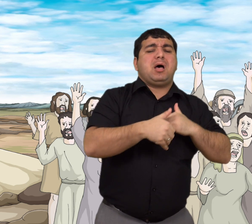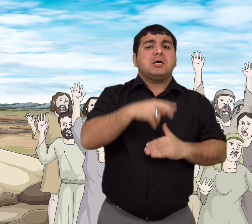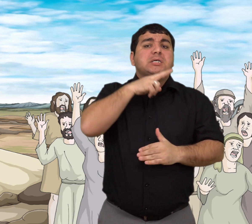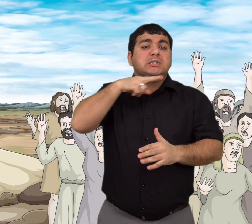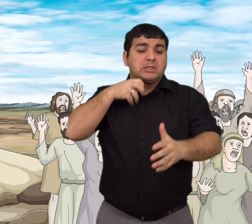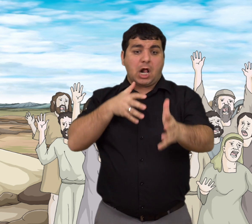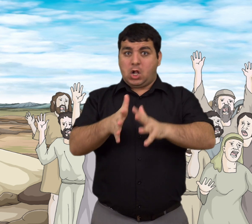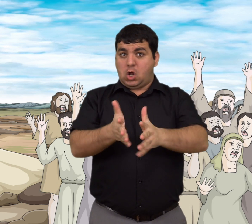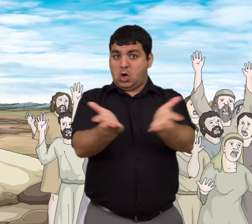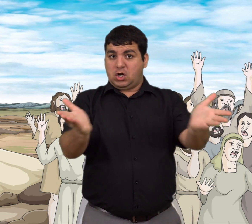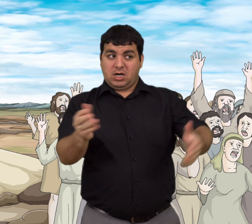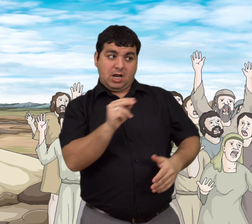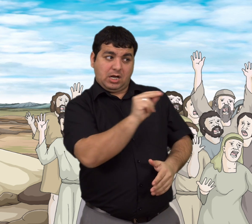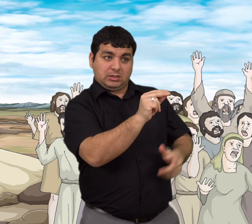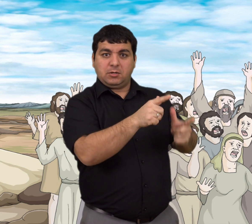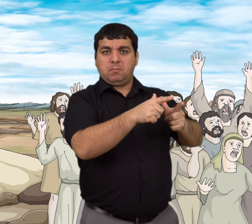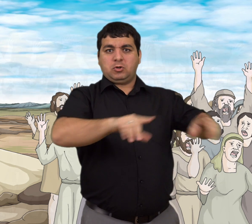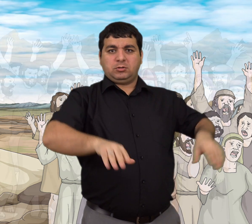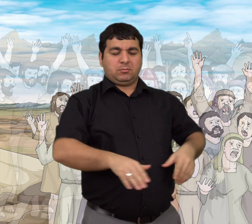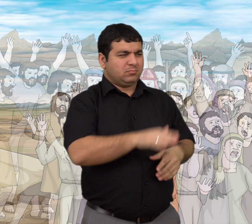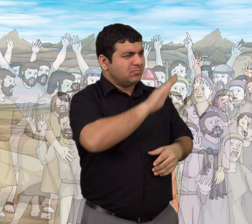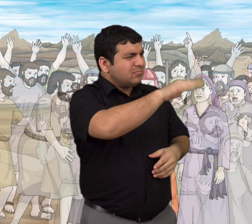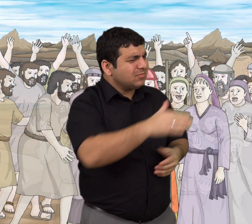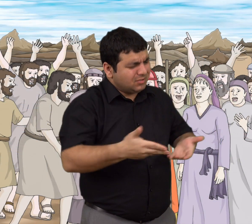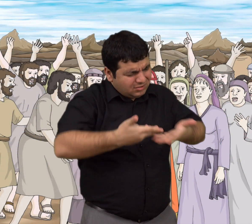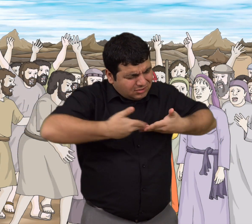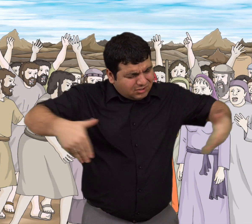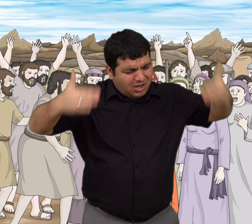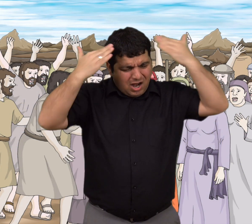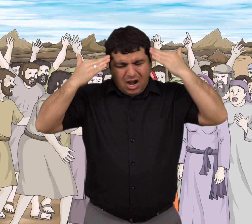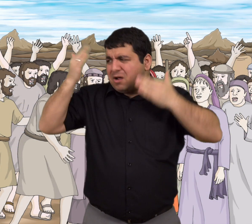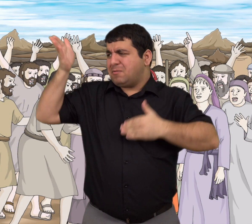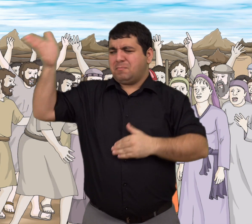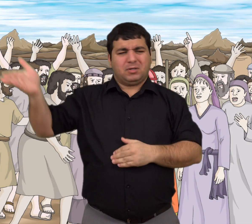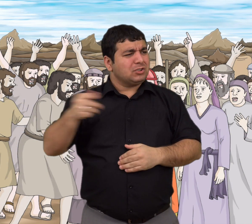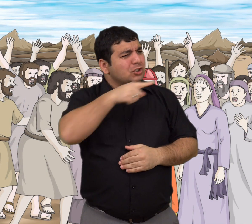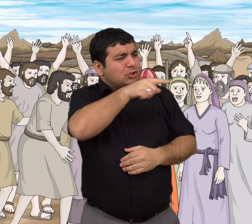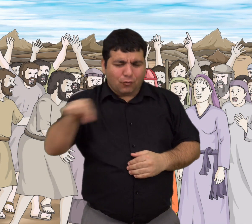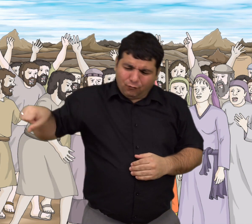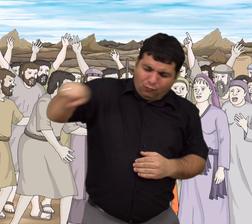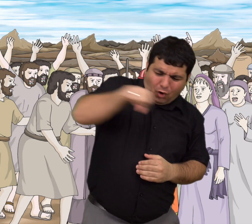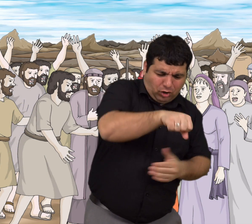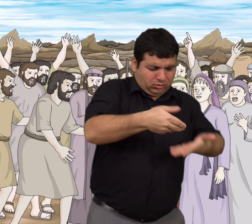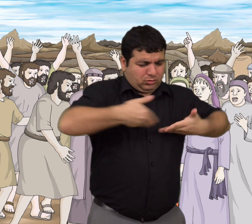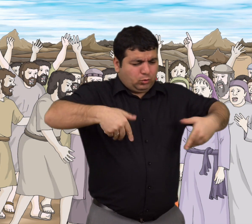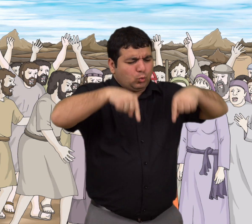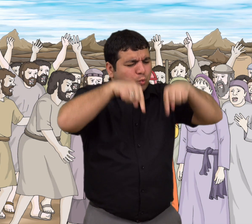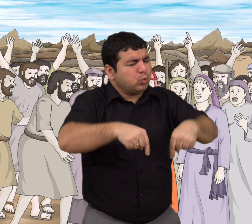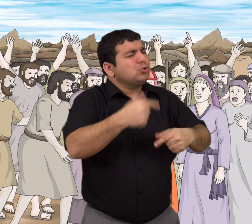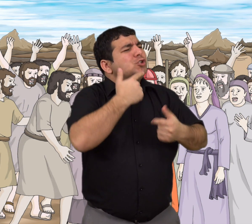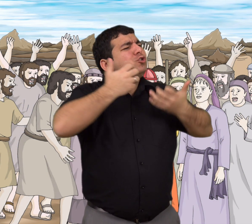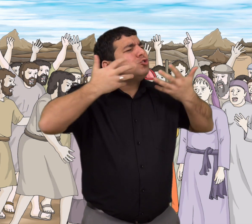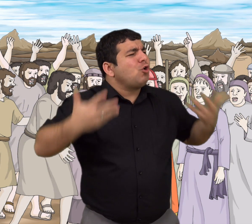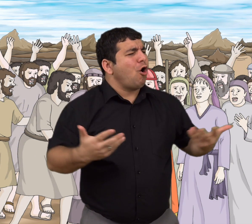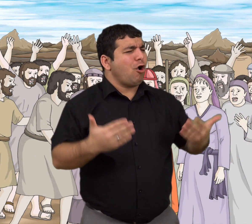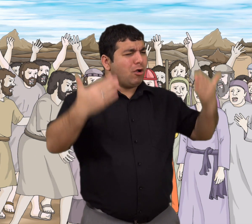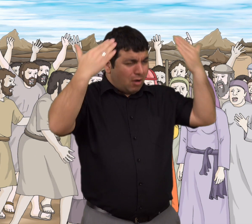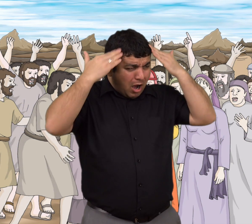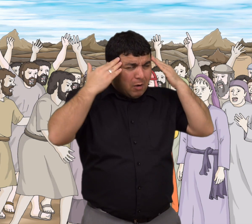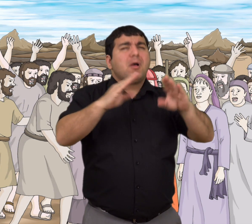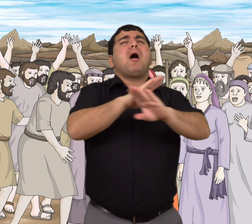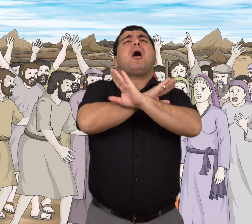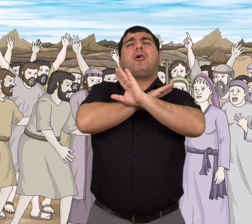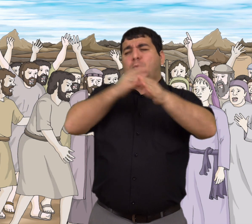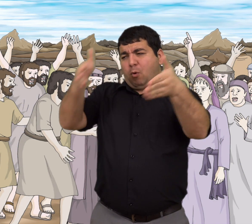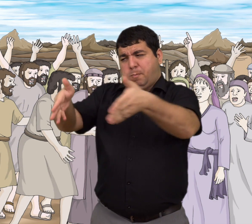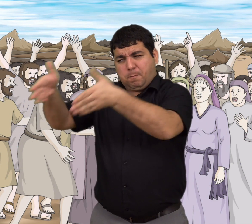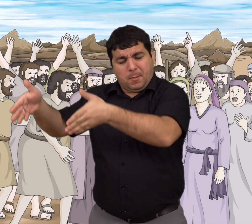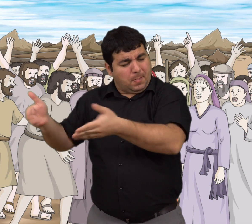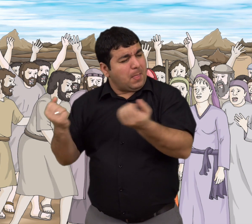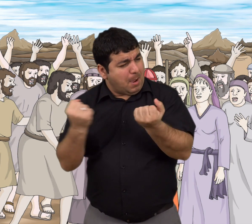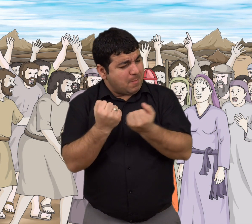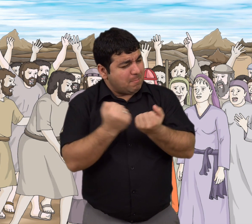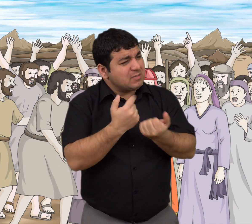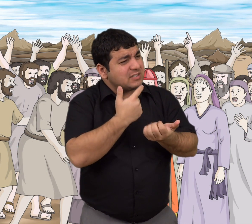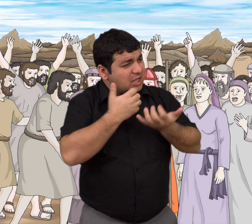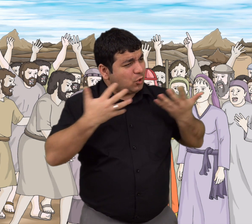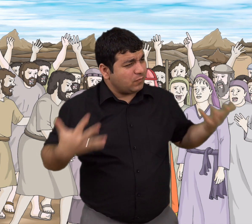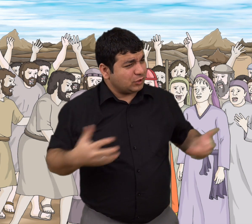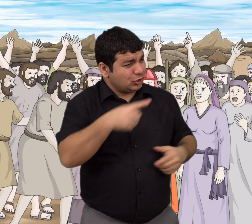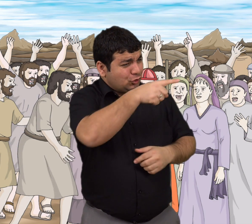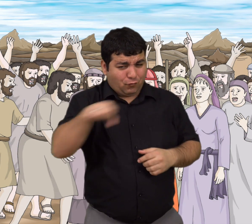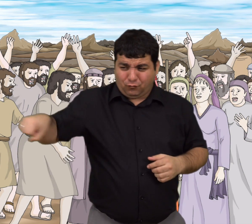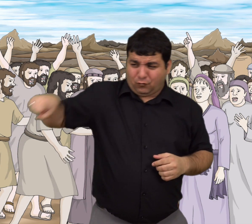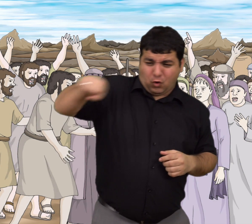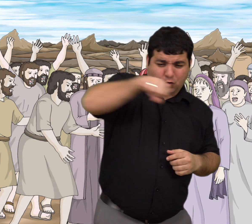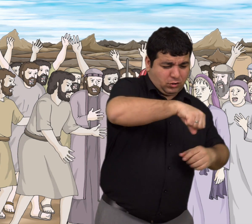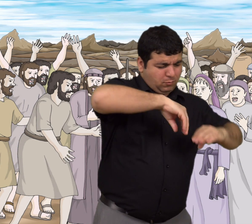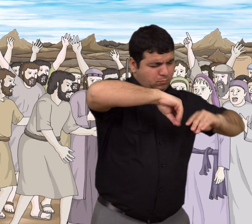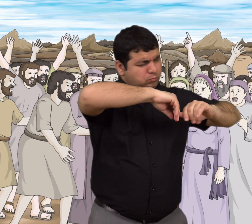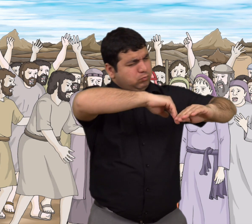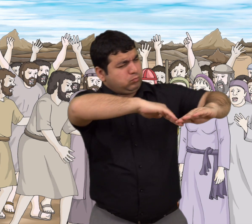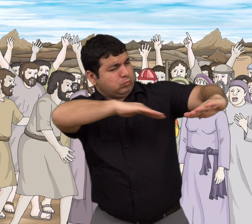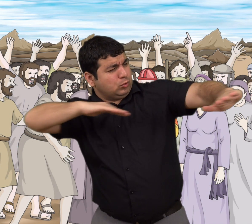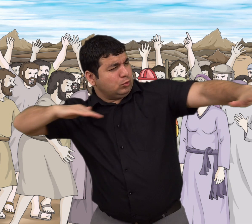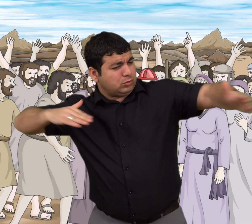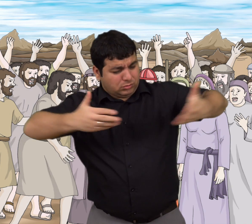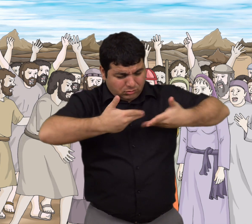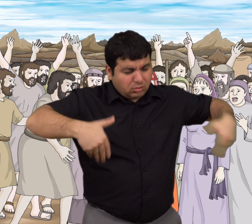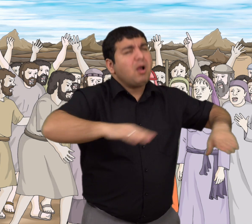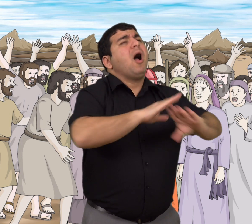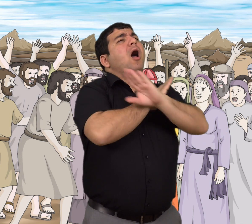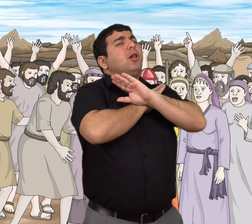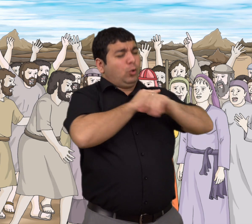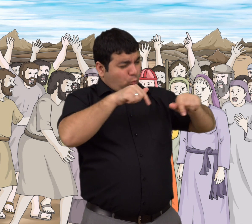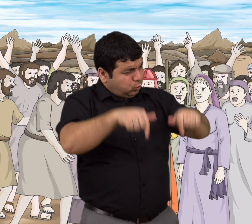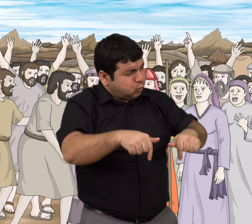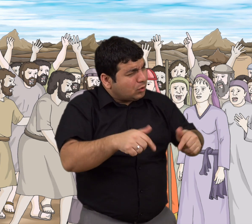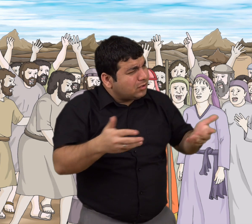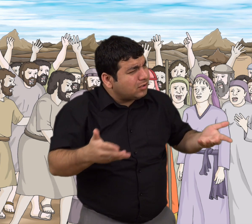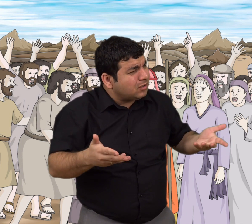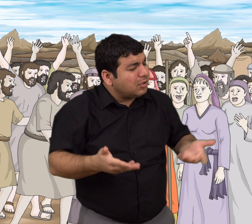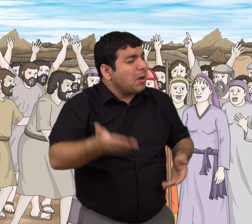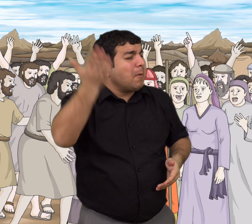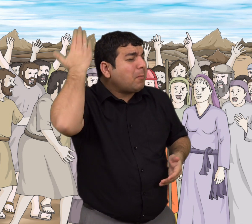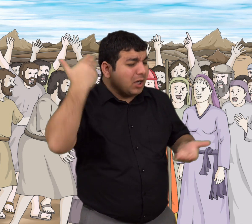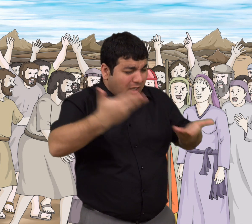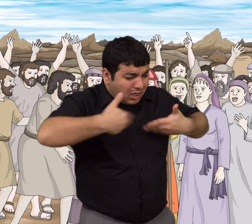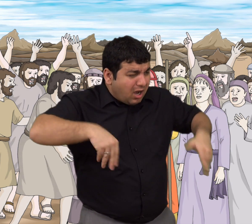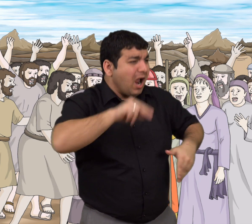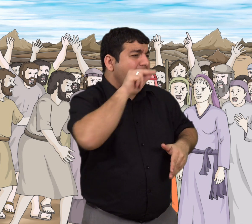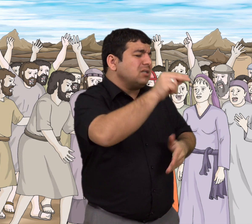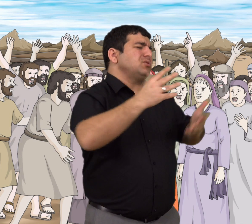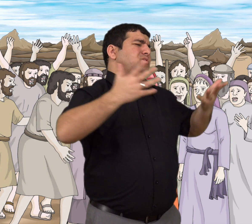They said to Moses, “Was it because there were no graves in Egypt that you brought us into the wilderness to die? What have you done to us by bringing us out of Egypt?